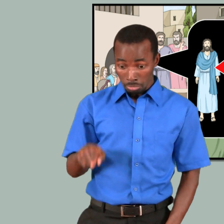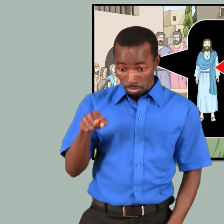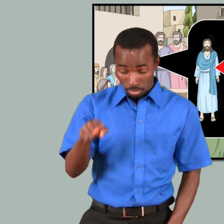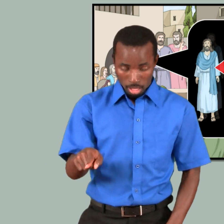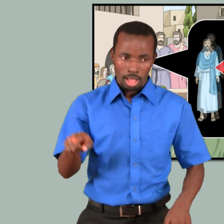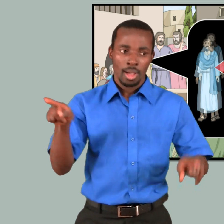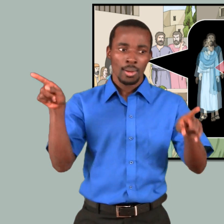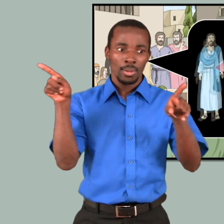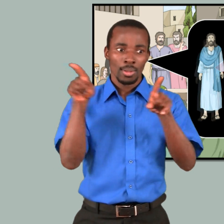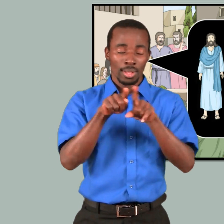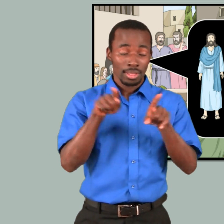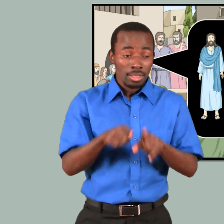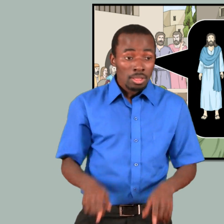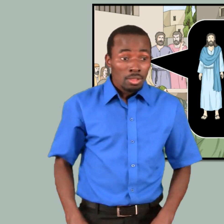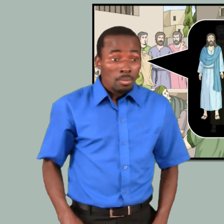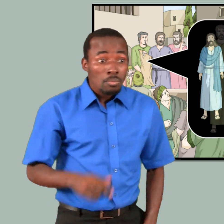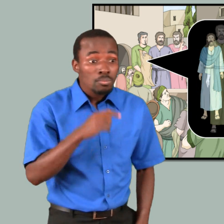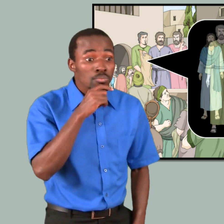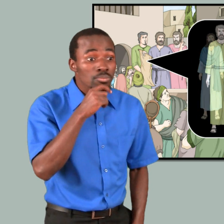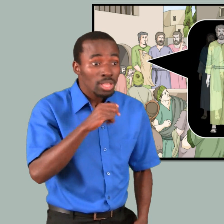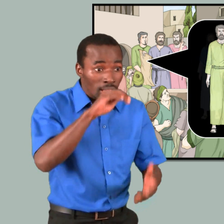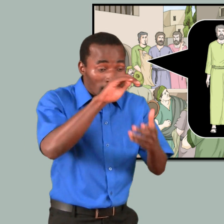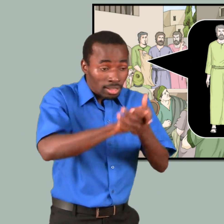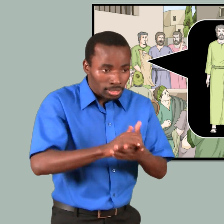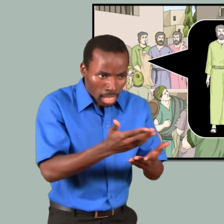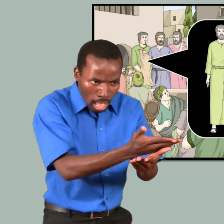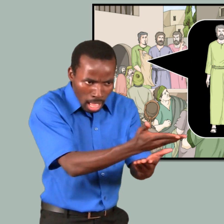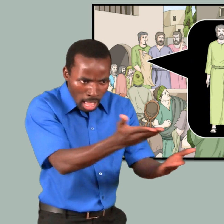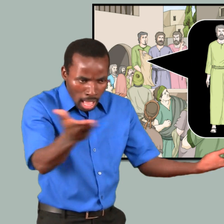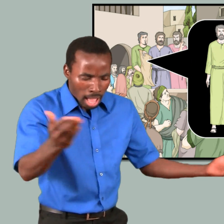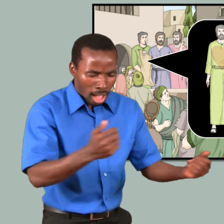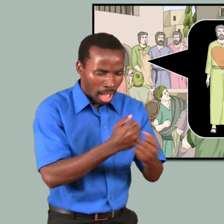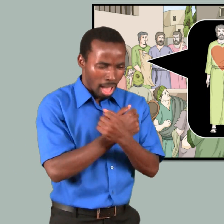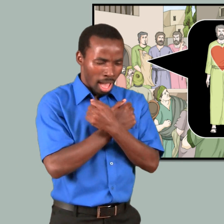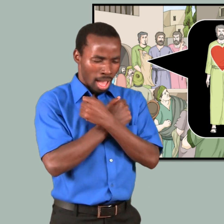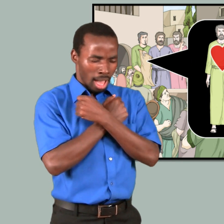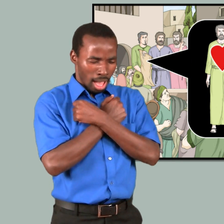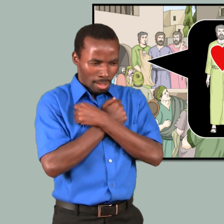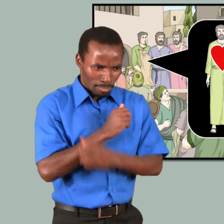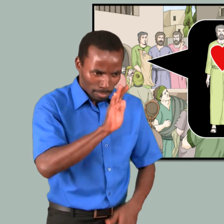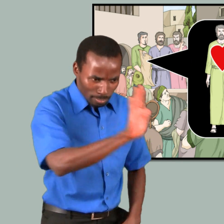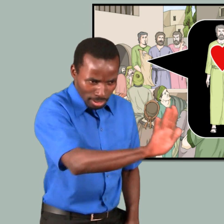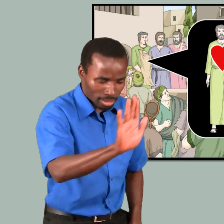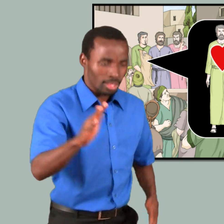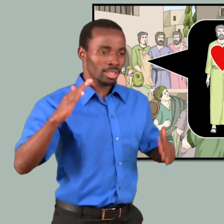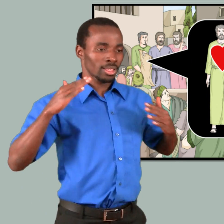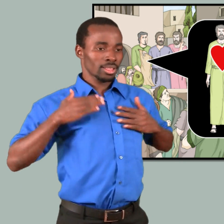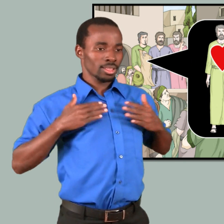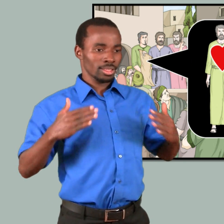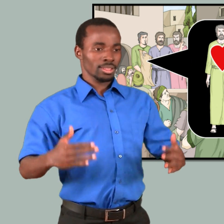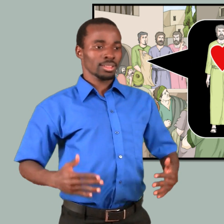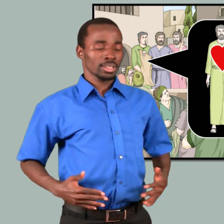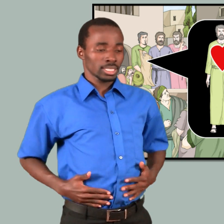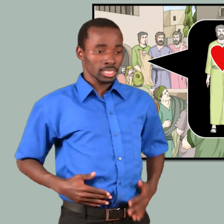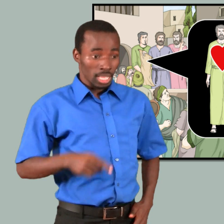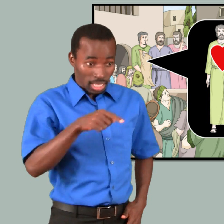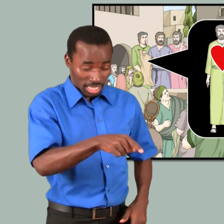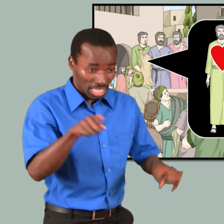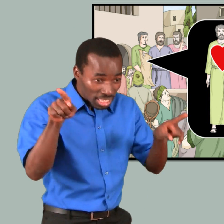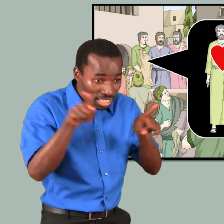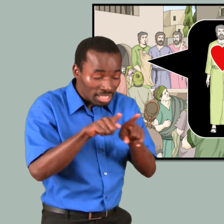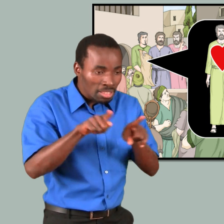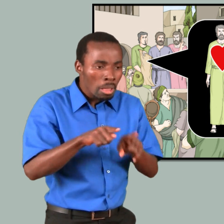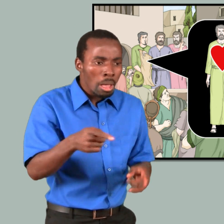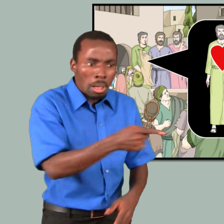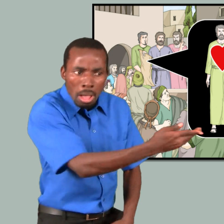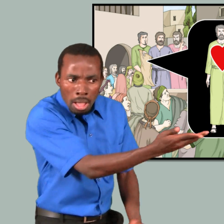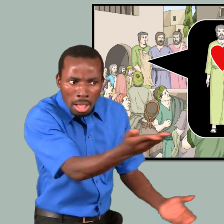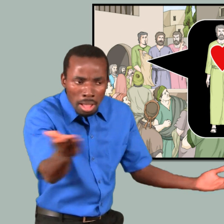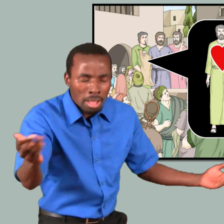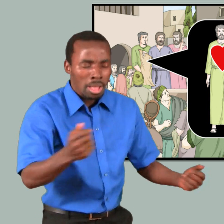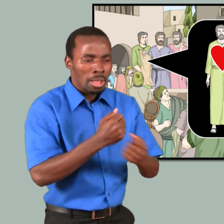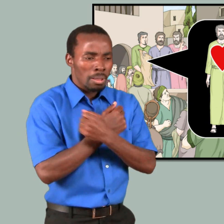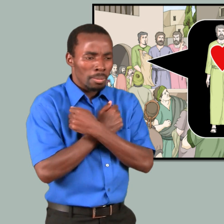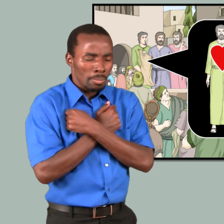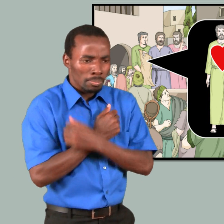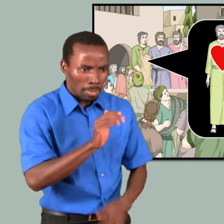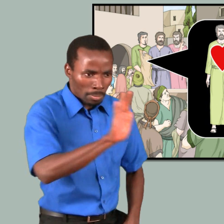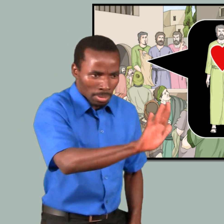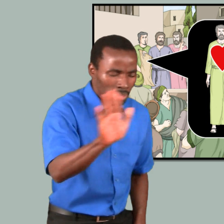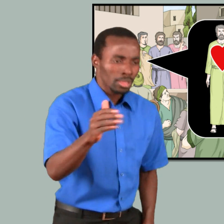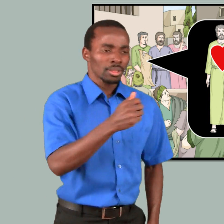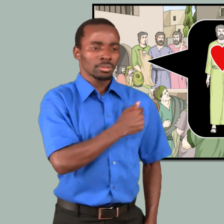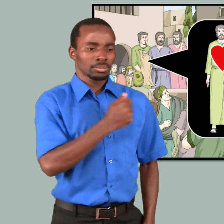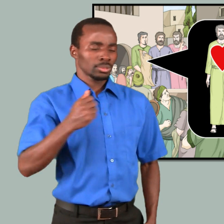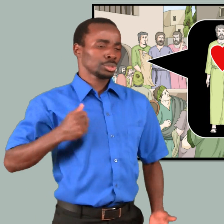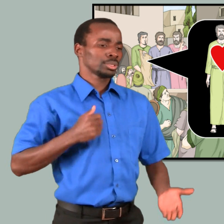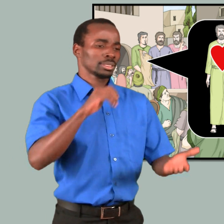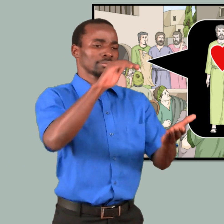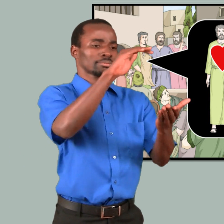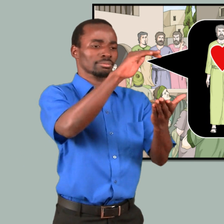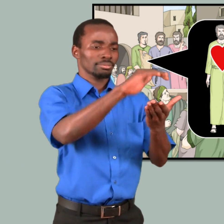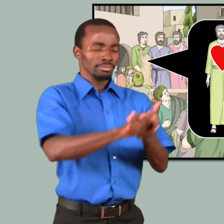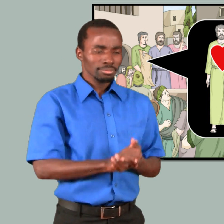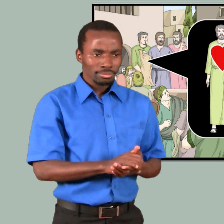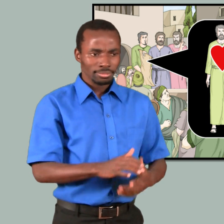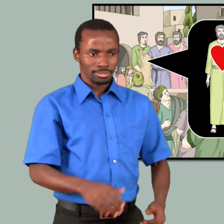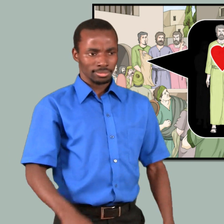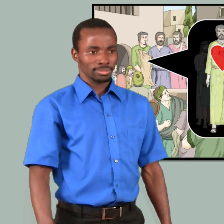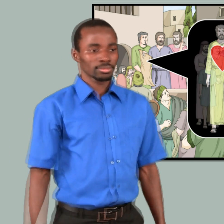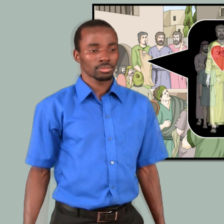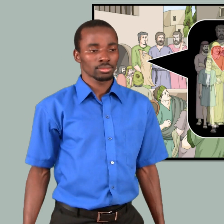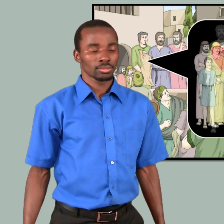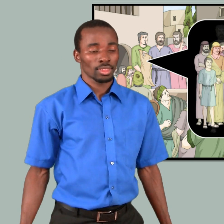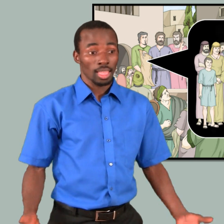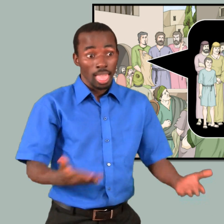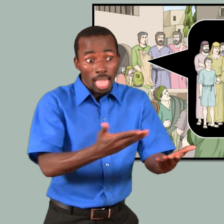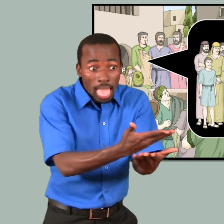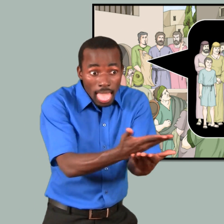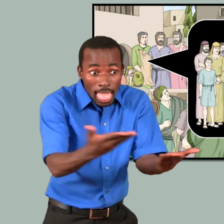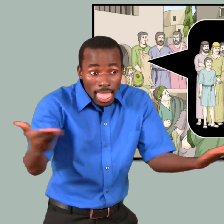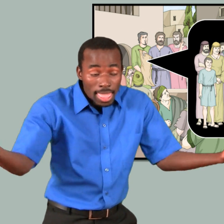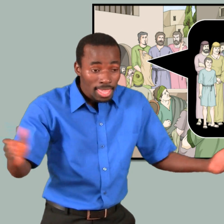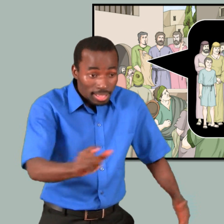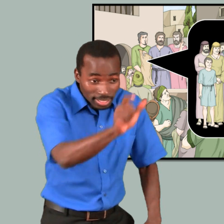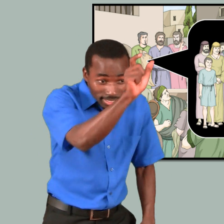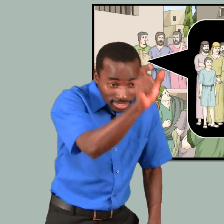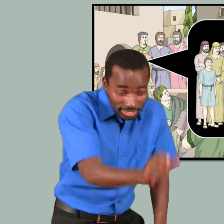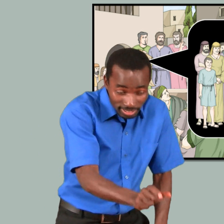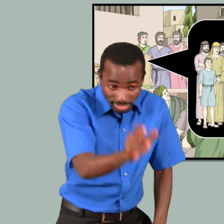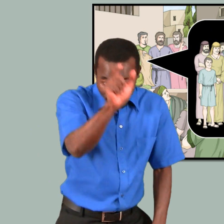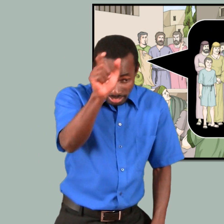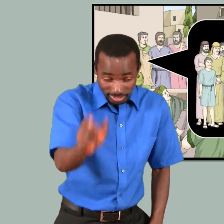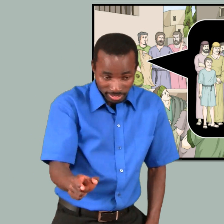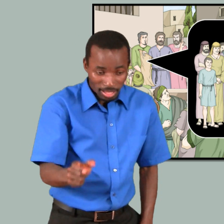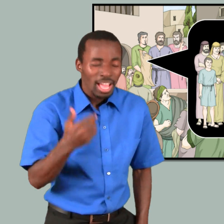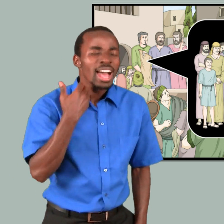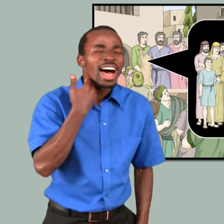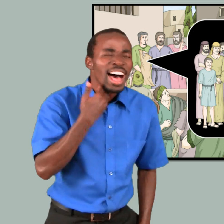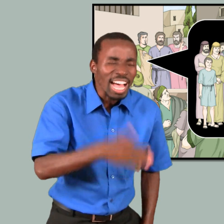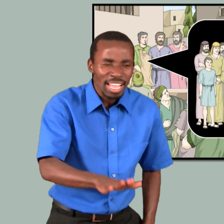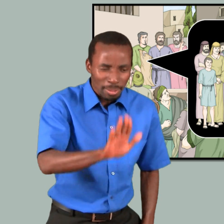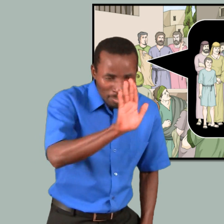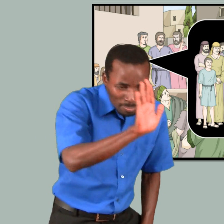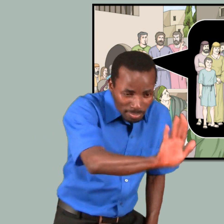In the same way, husbands ought to love their wives as their own bodies.